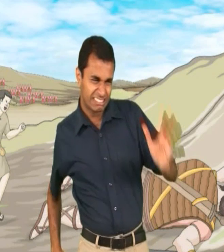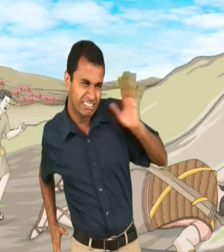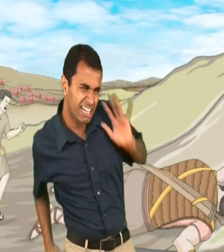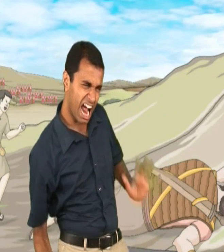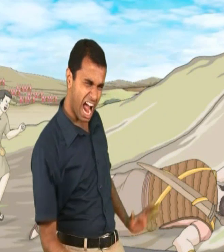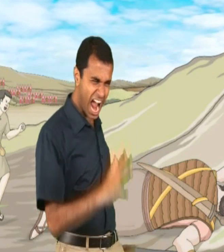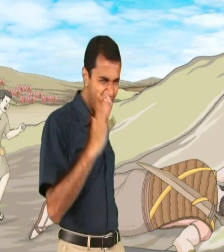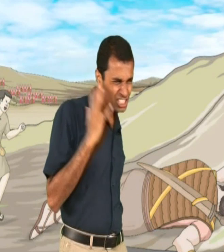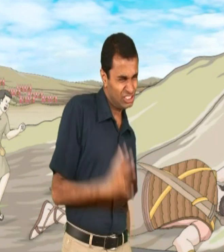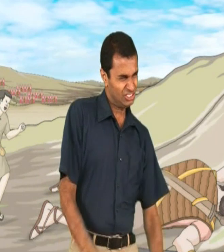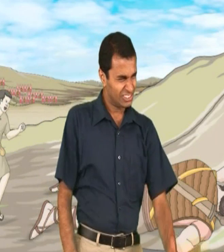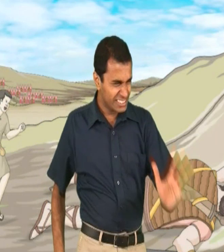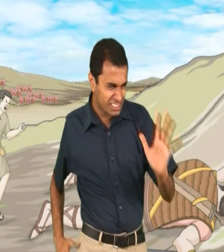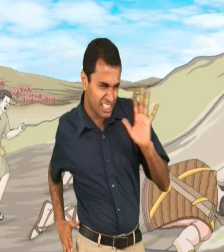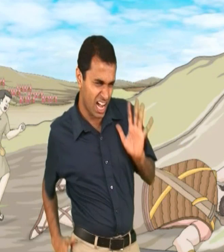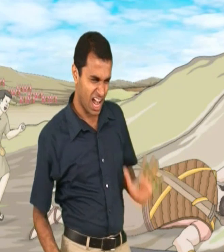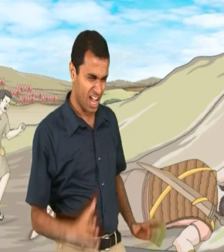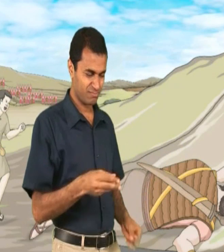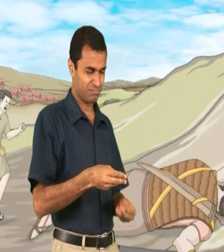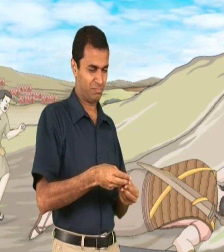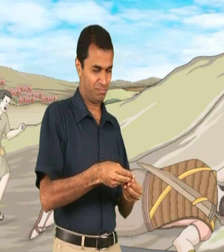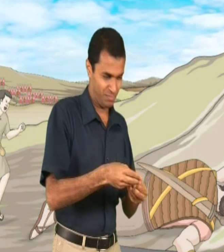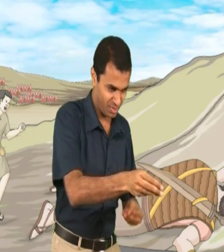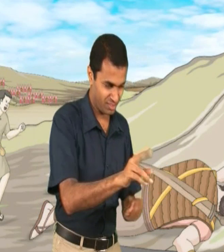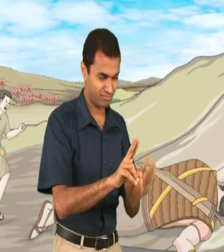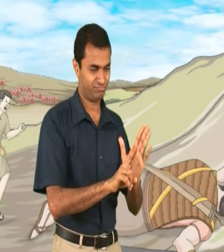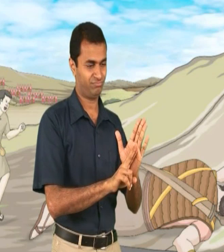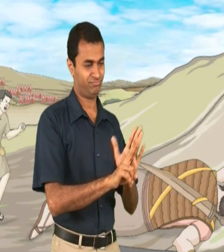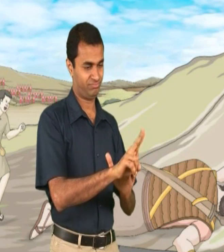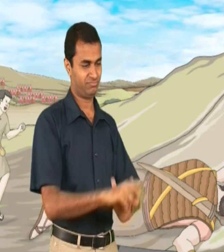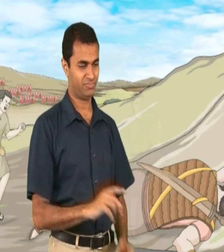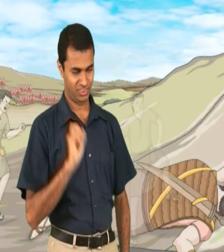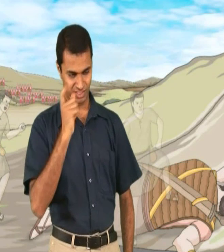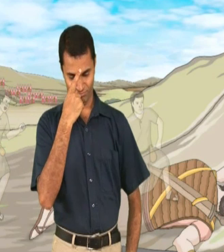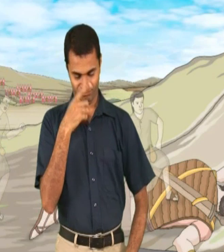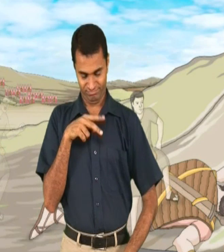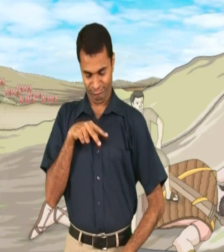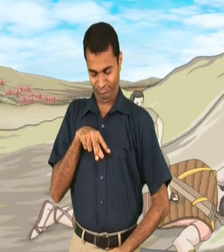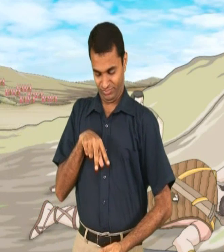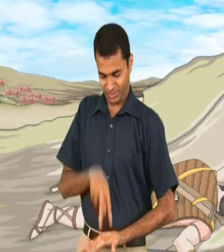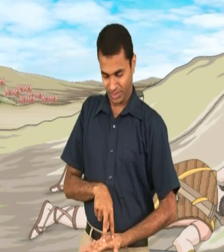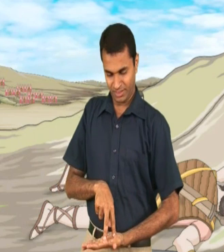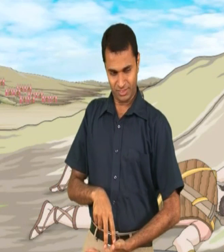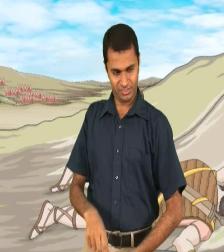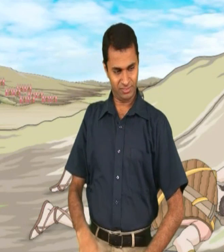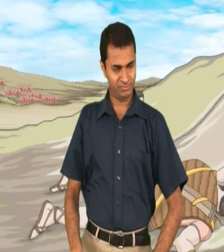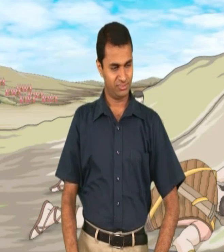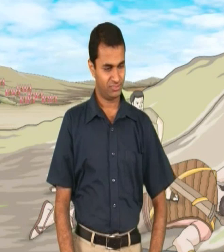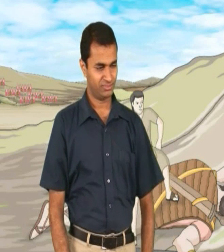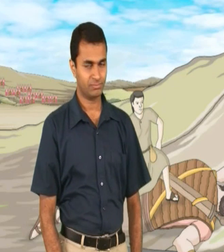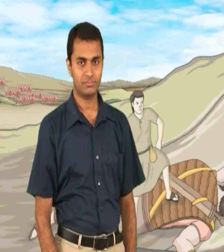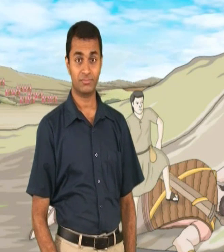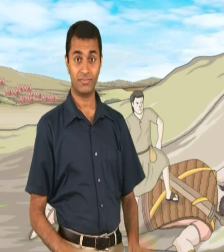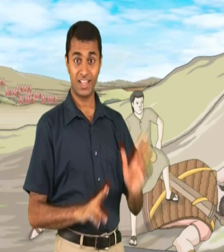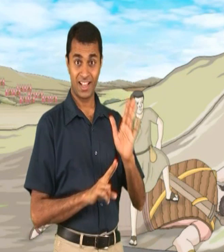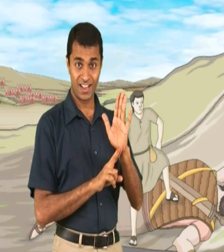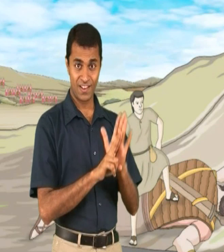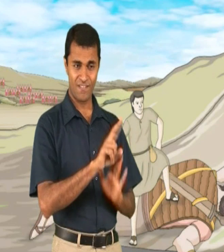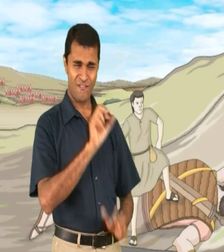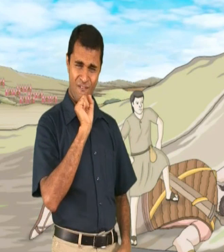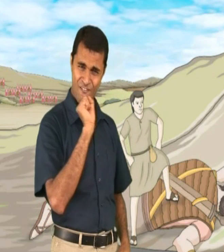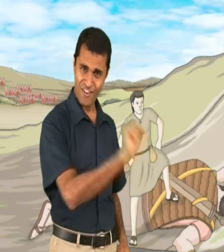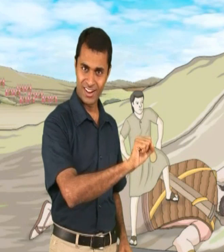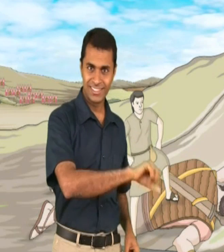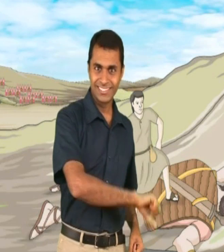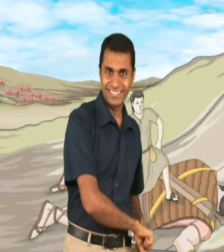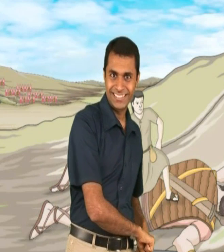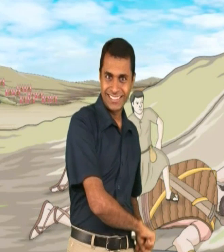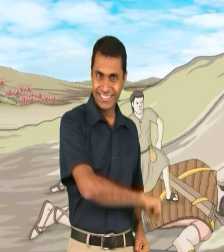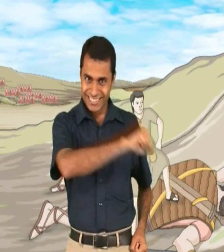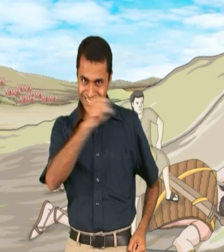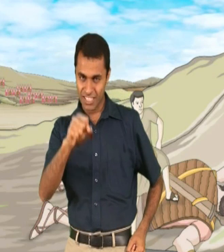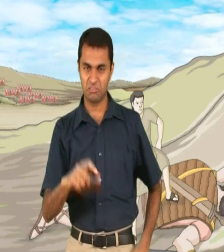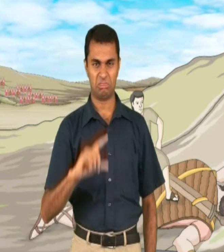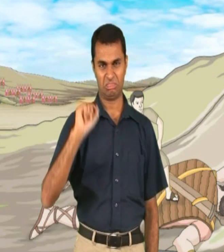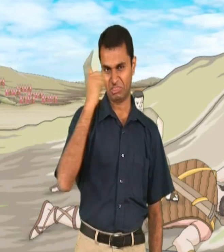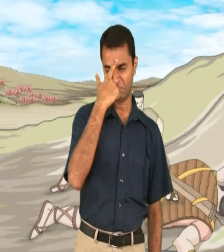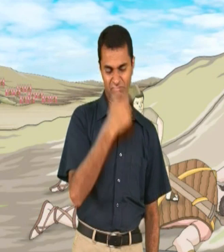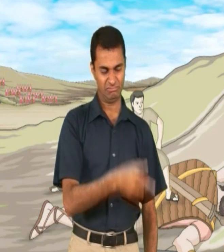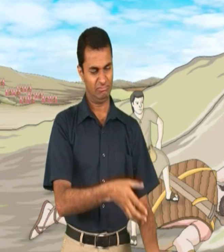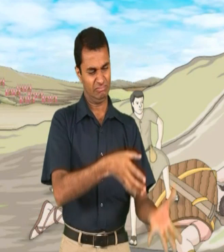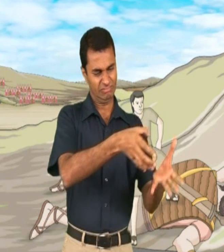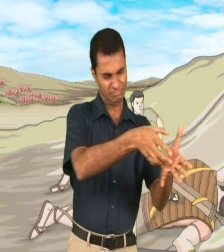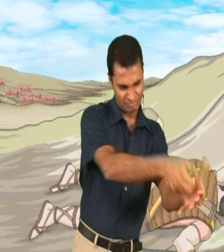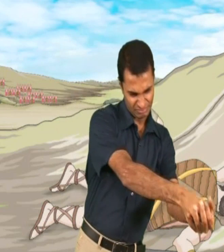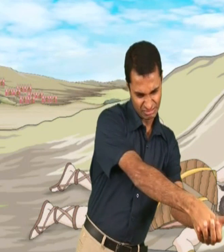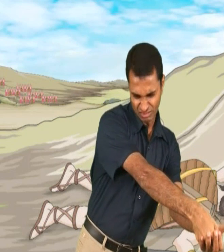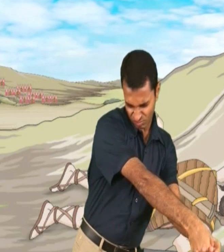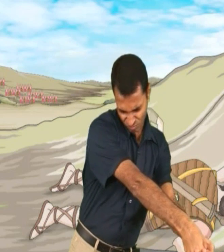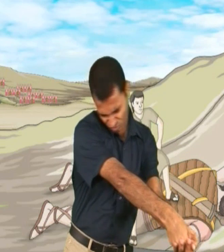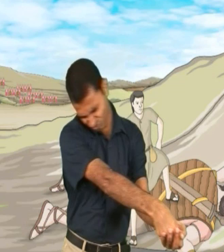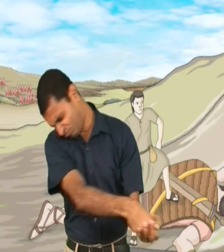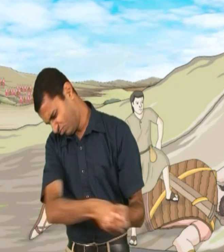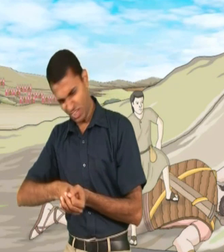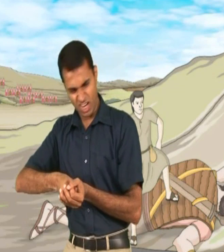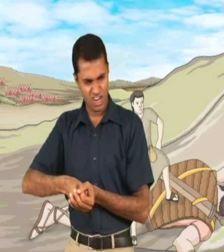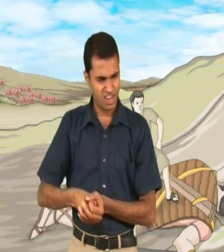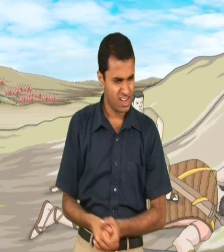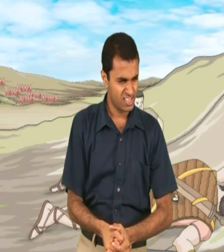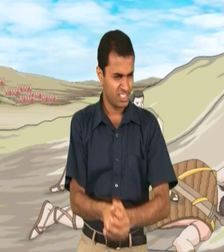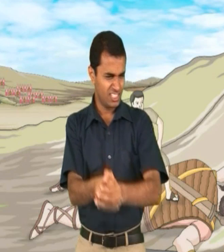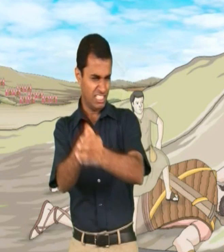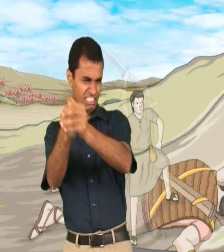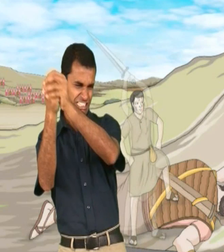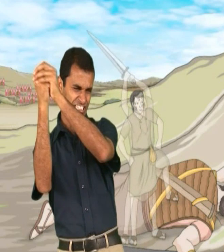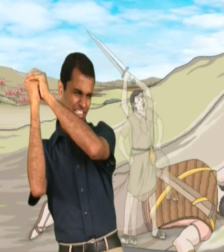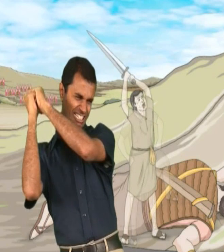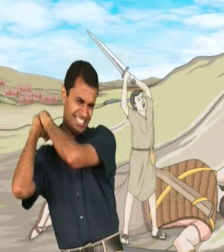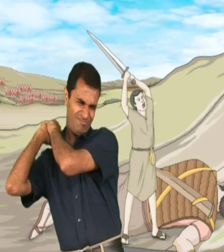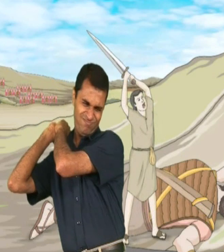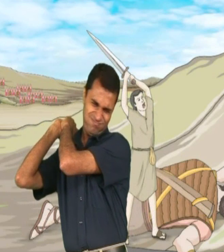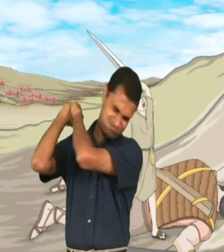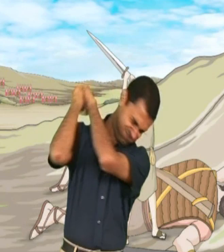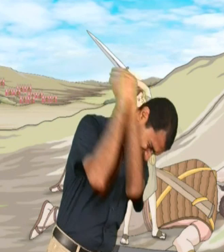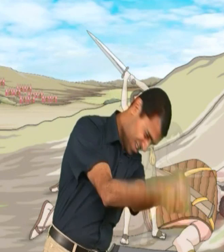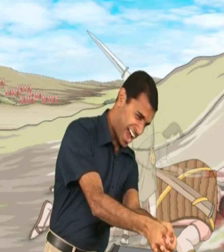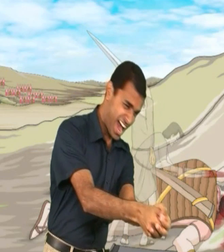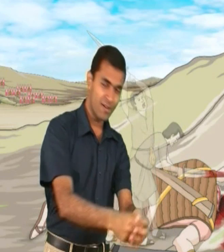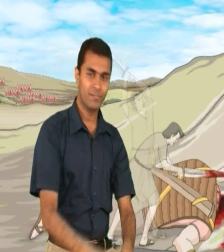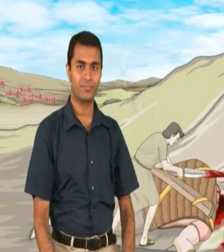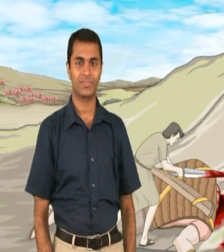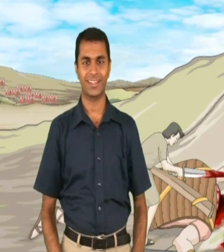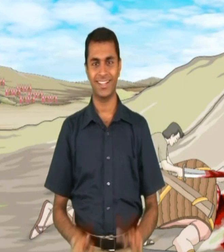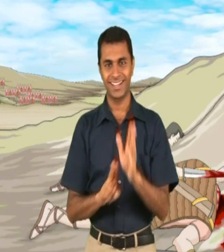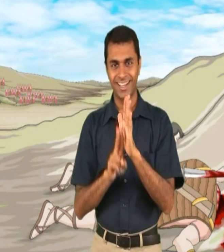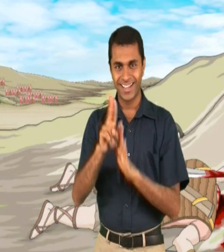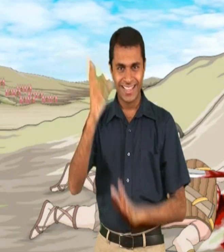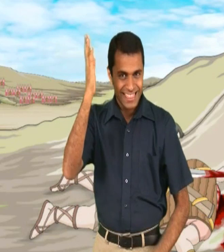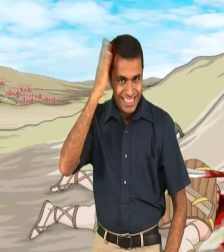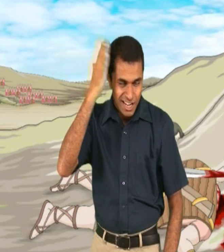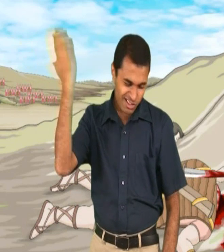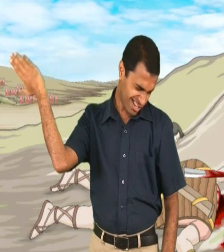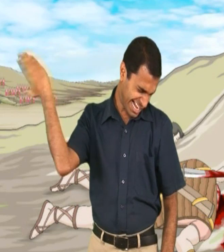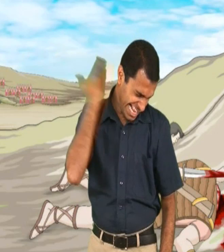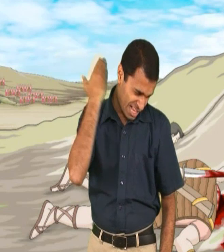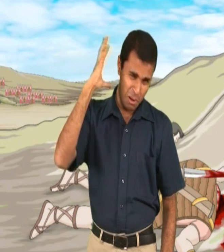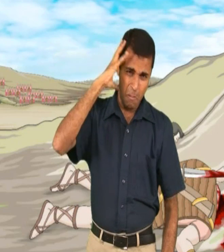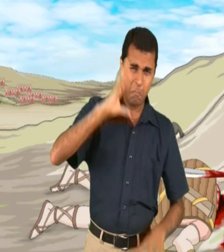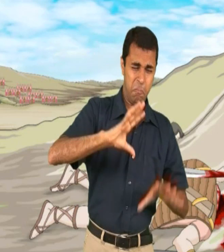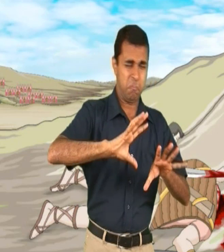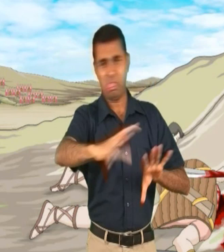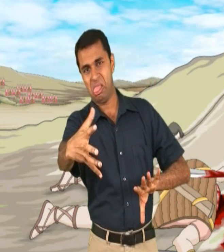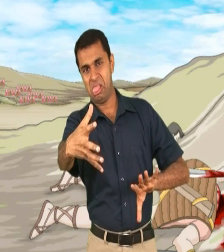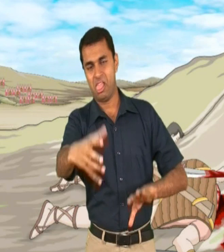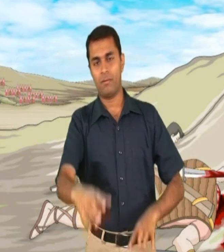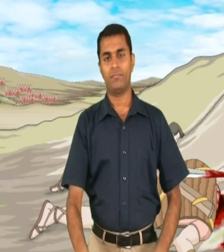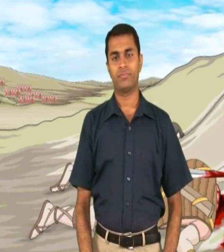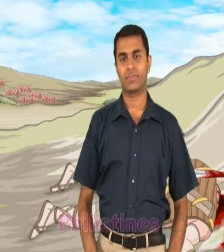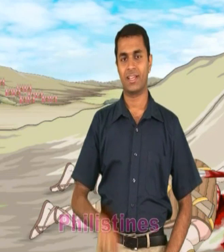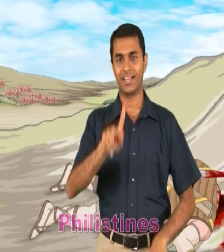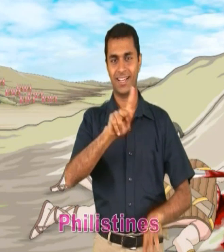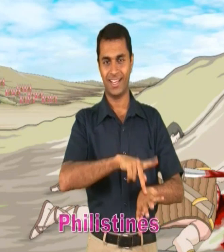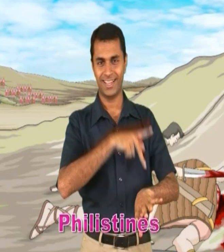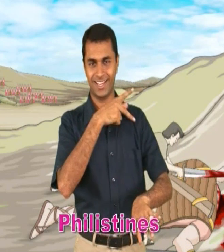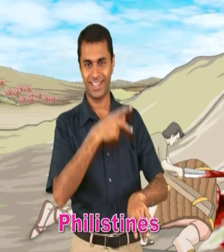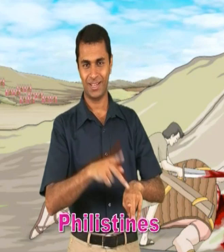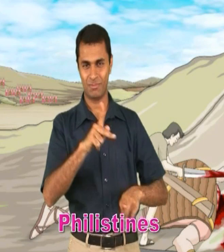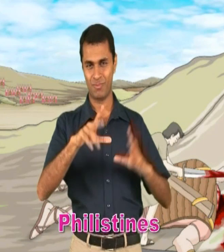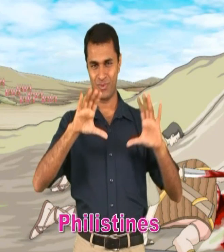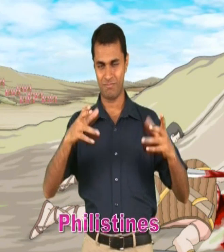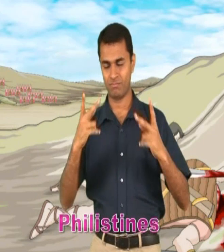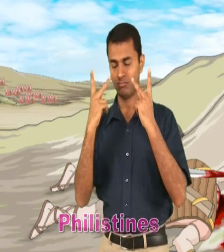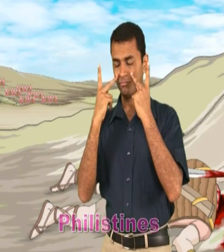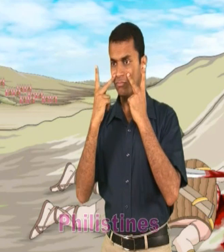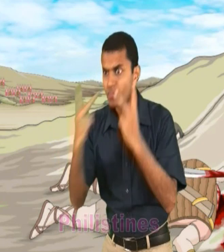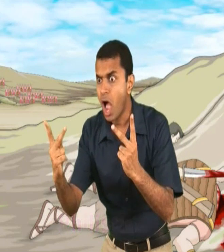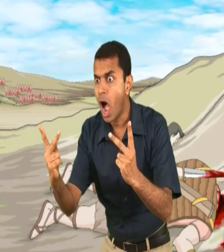He grabbed the Philistine’s sword and pulled it from its sheath and killed him; and he cut off his head with the sword.